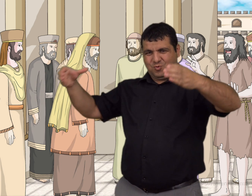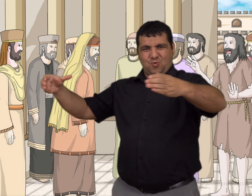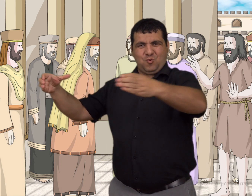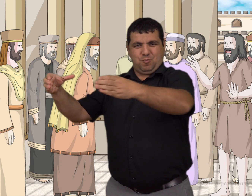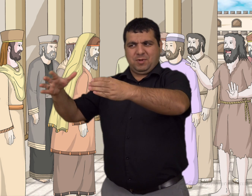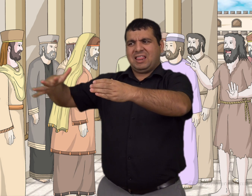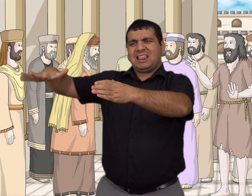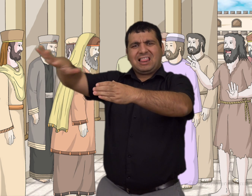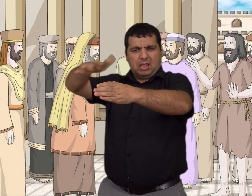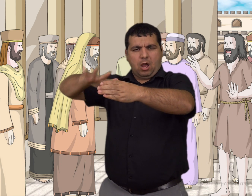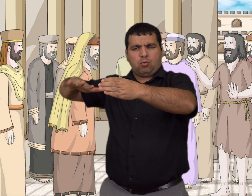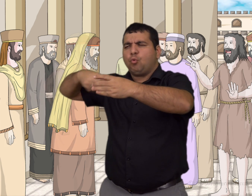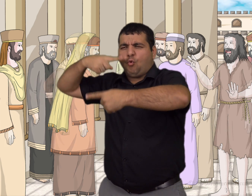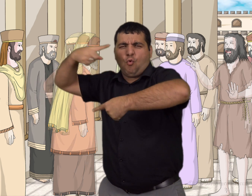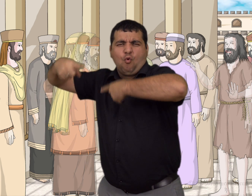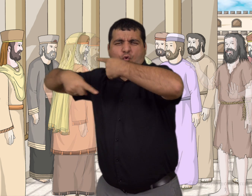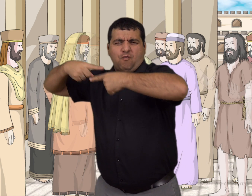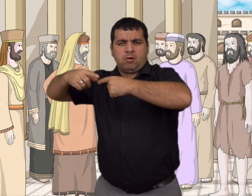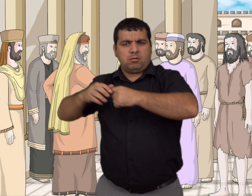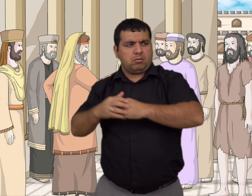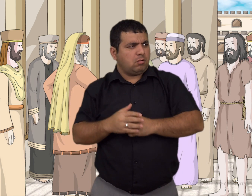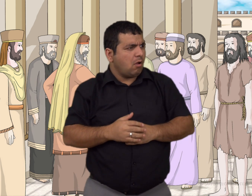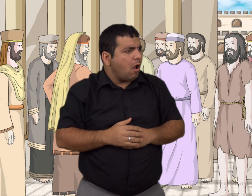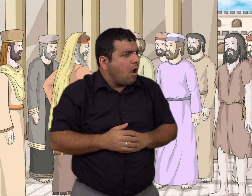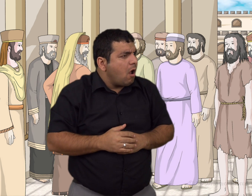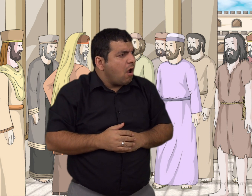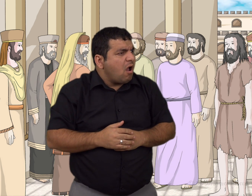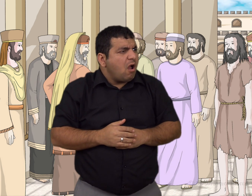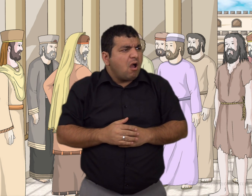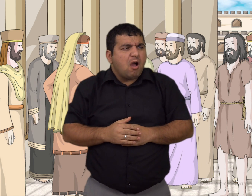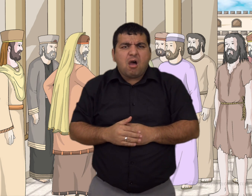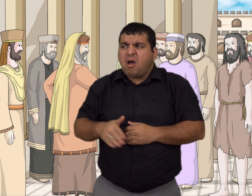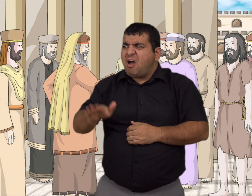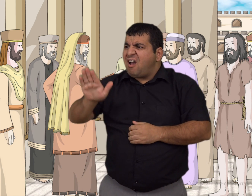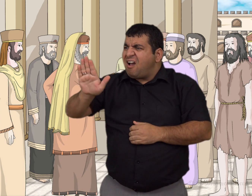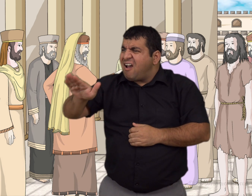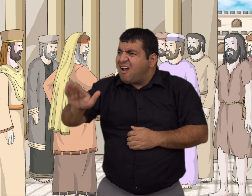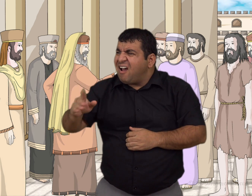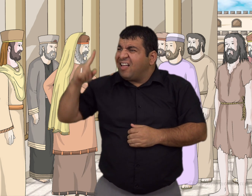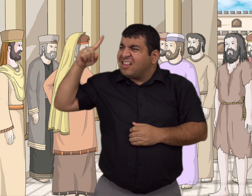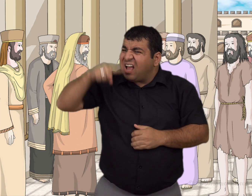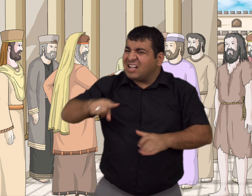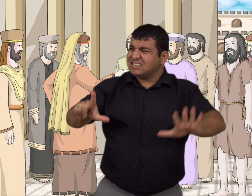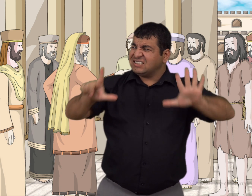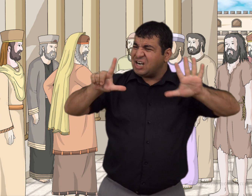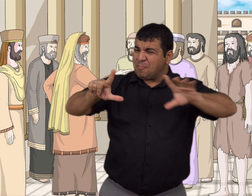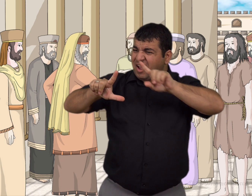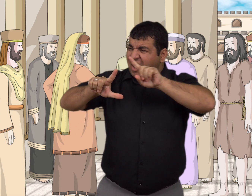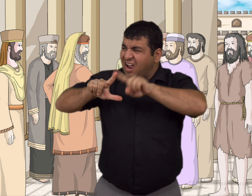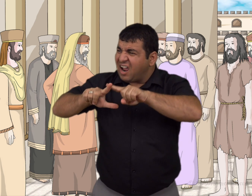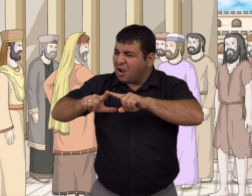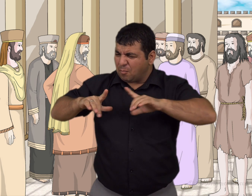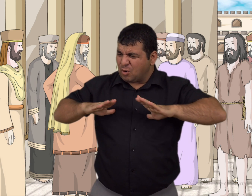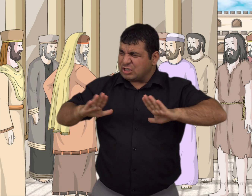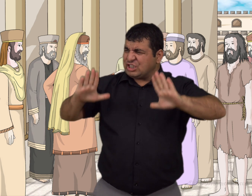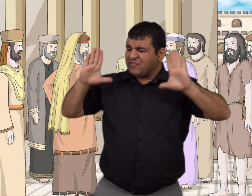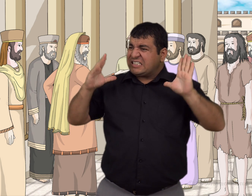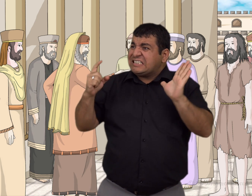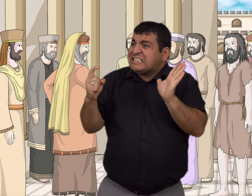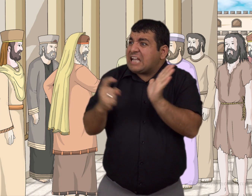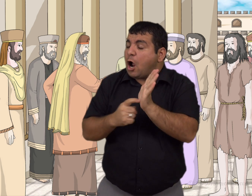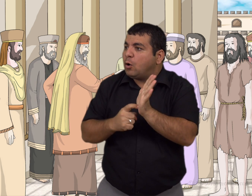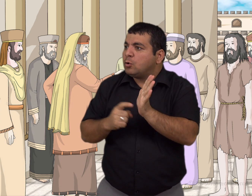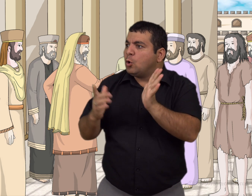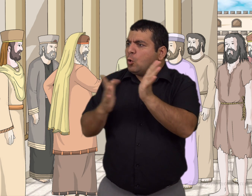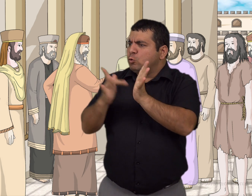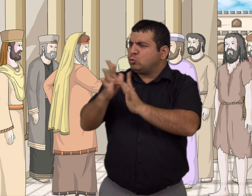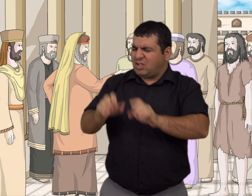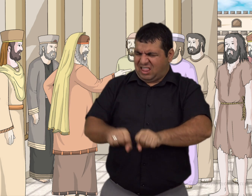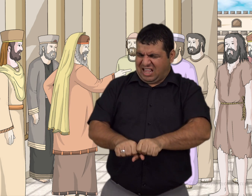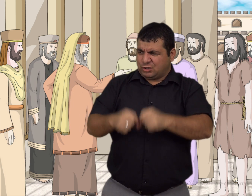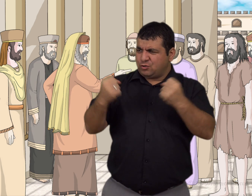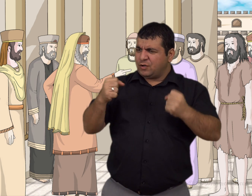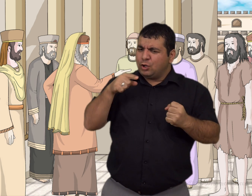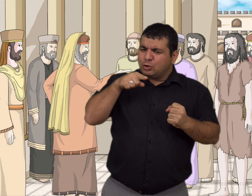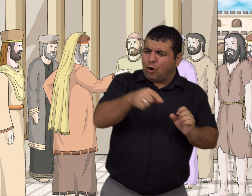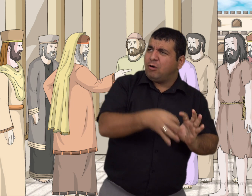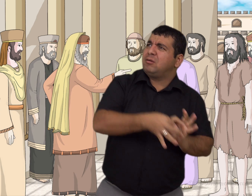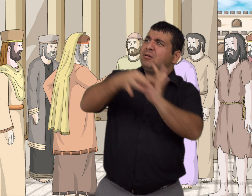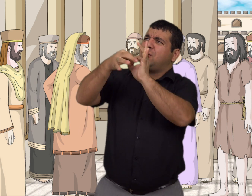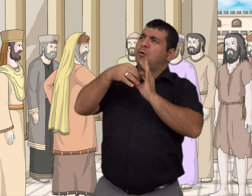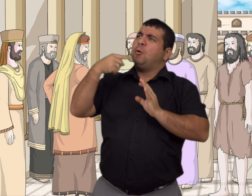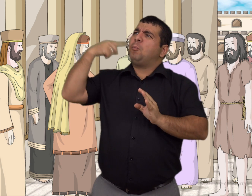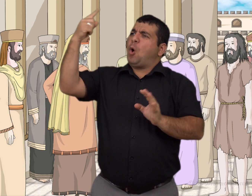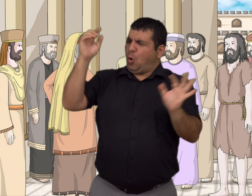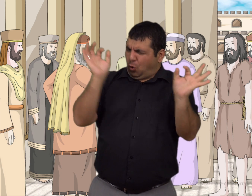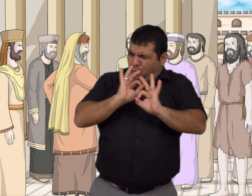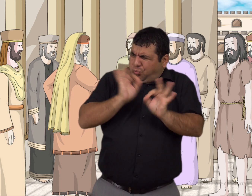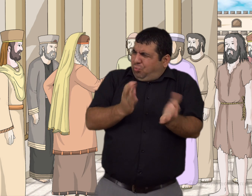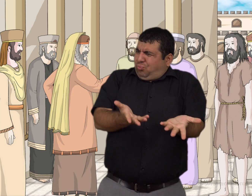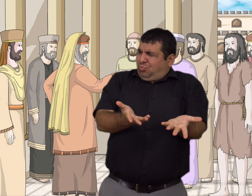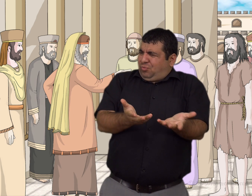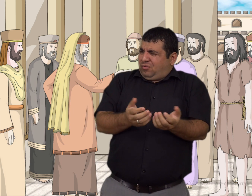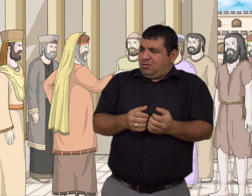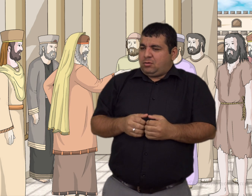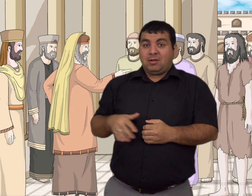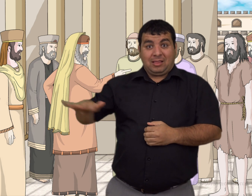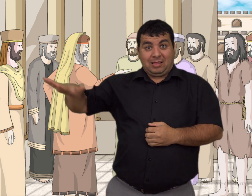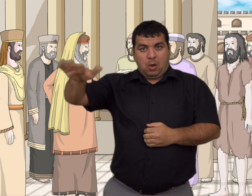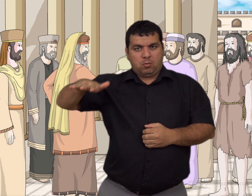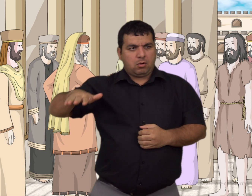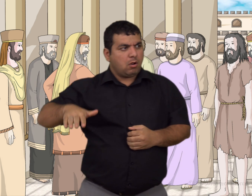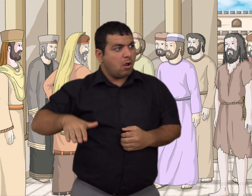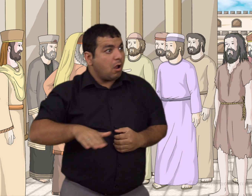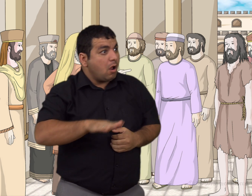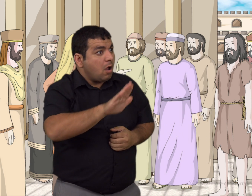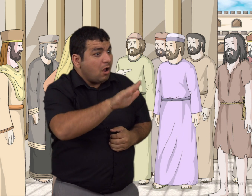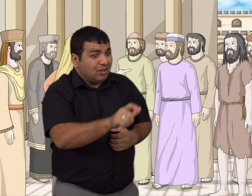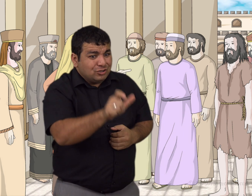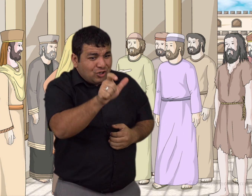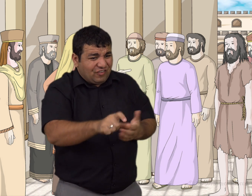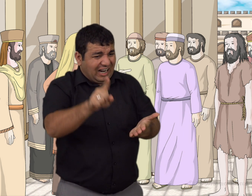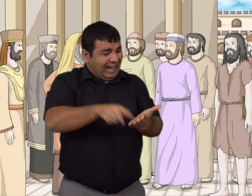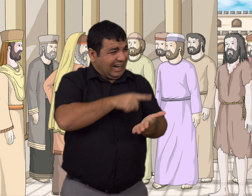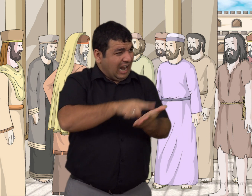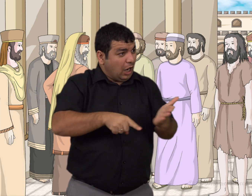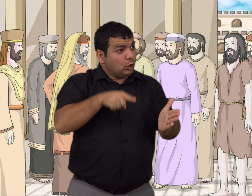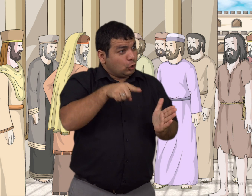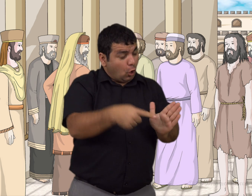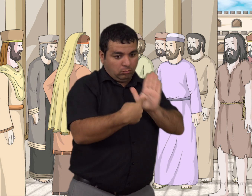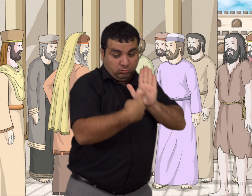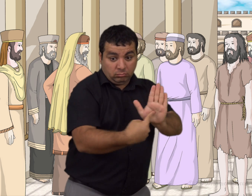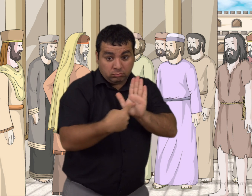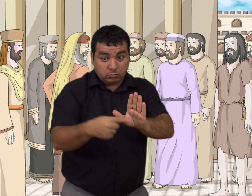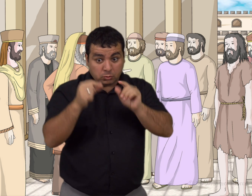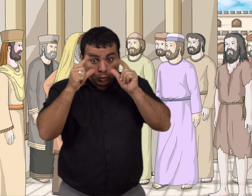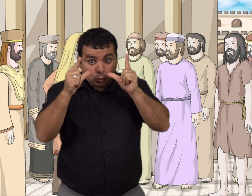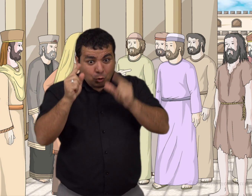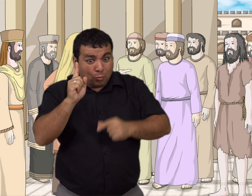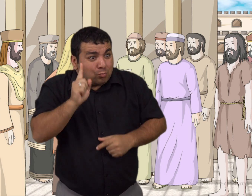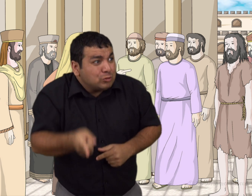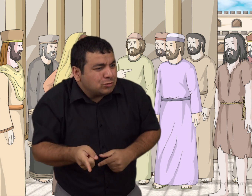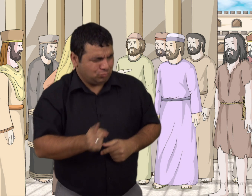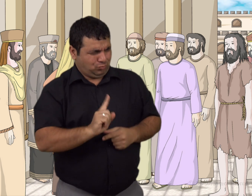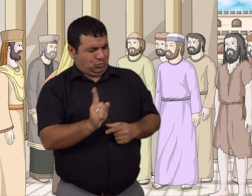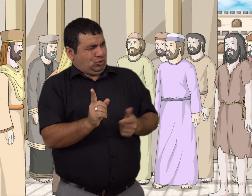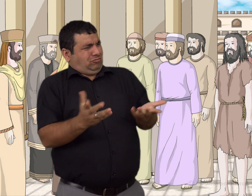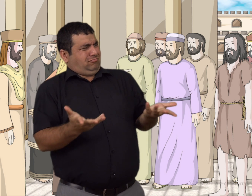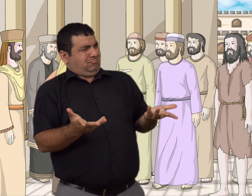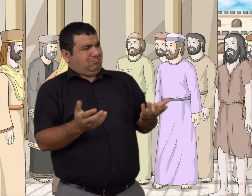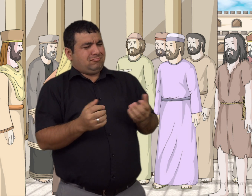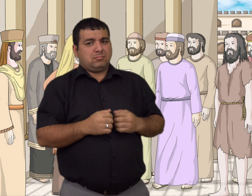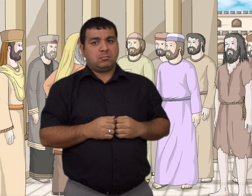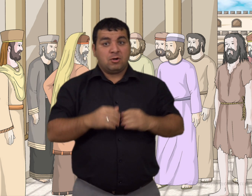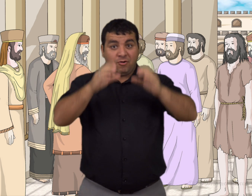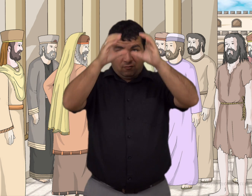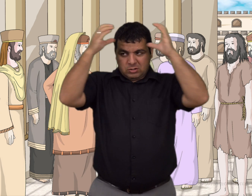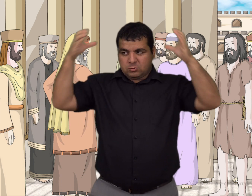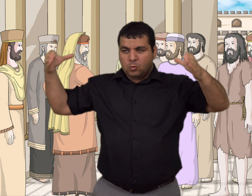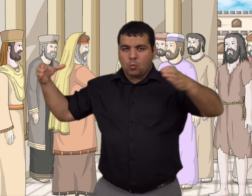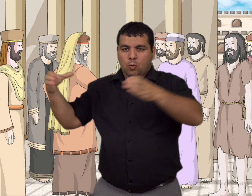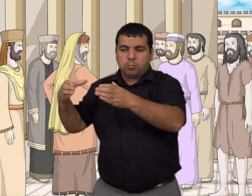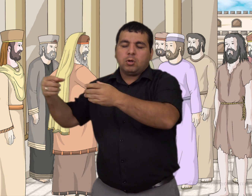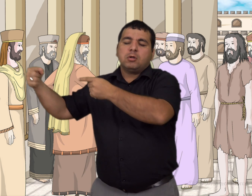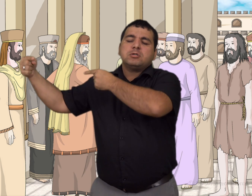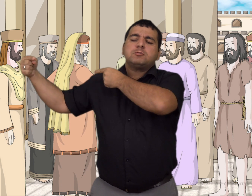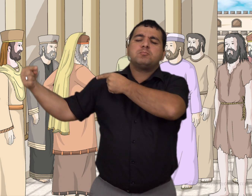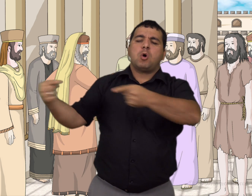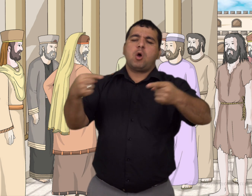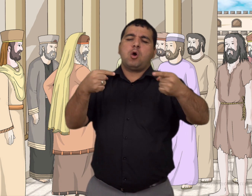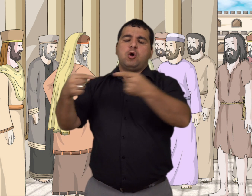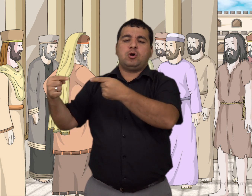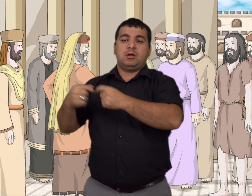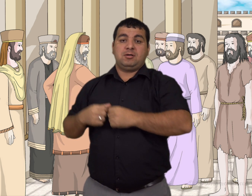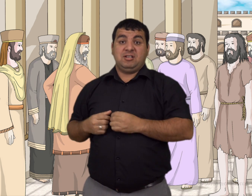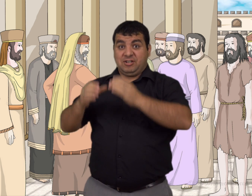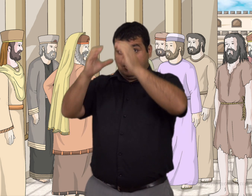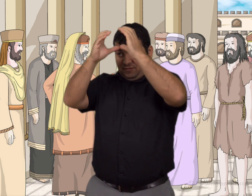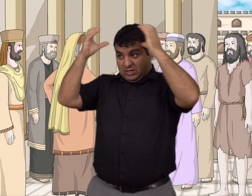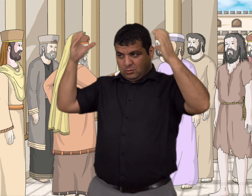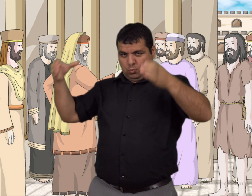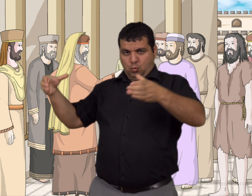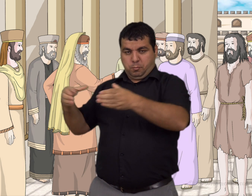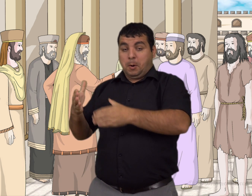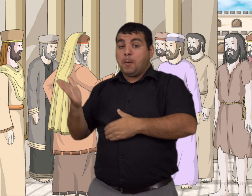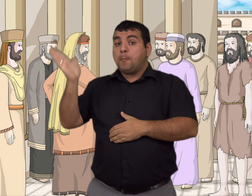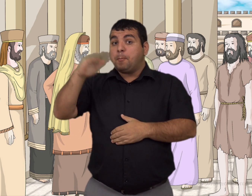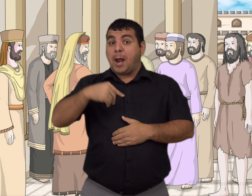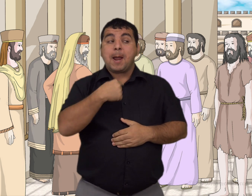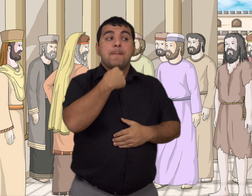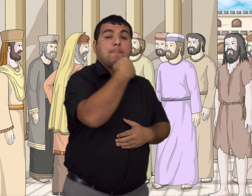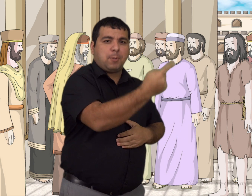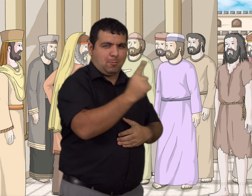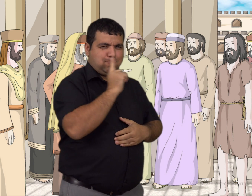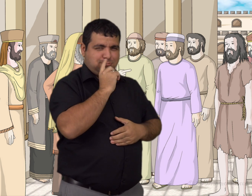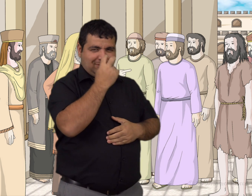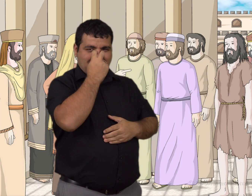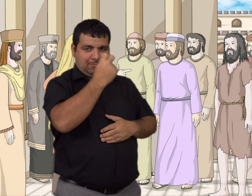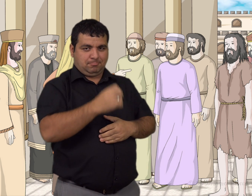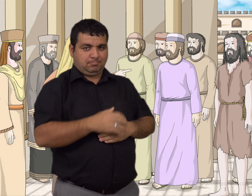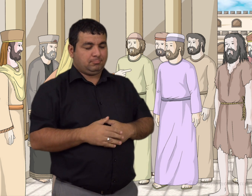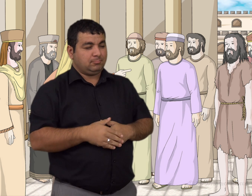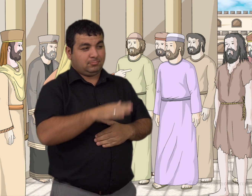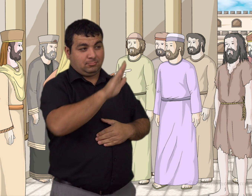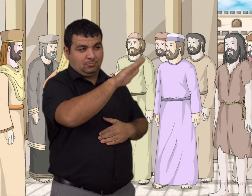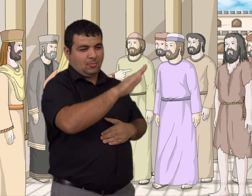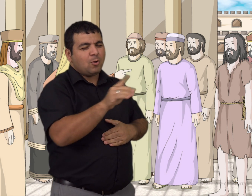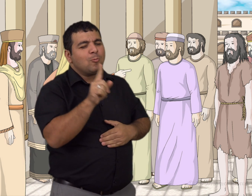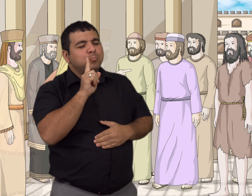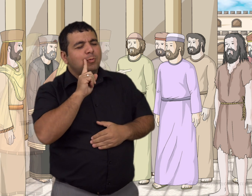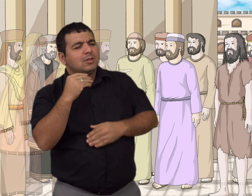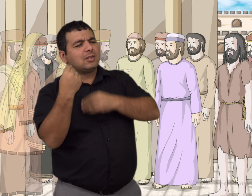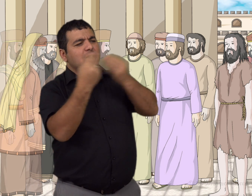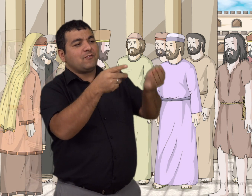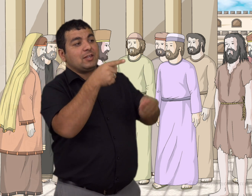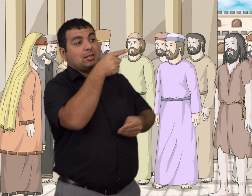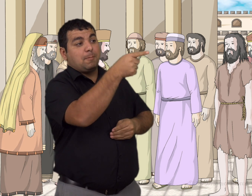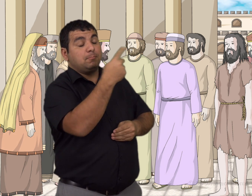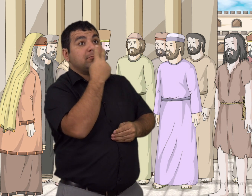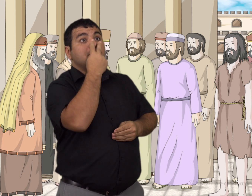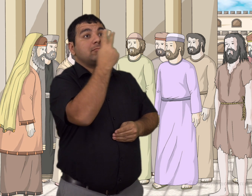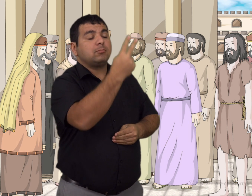Because of this, some of the Pharisees said, “This man is not from God, for He does not keep the Sabbath.” But others said, “How can a sinful man perform such signs?”